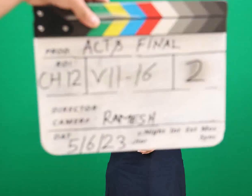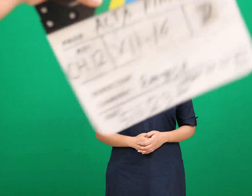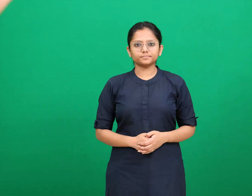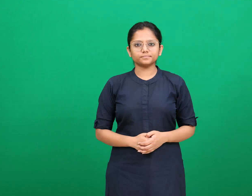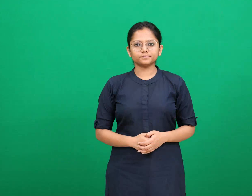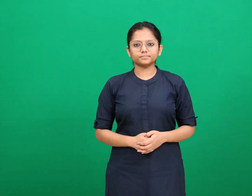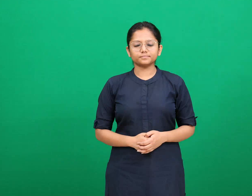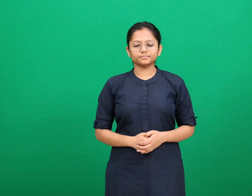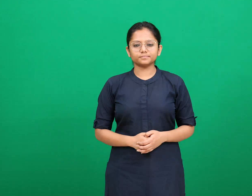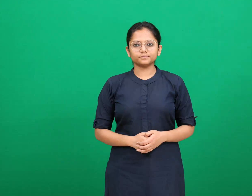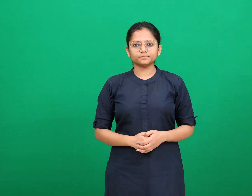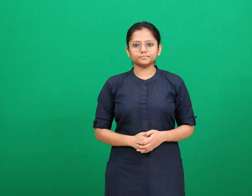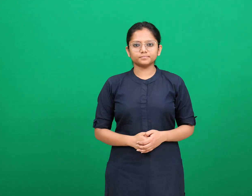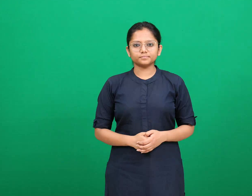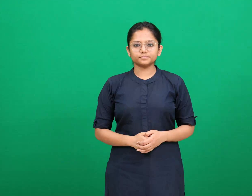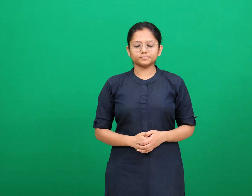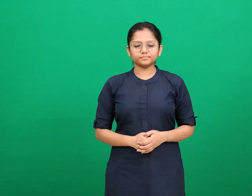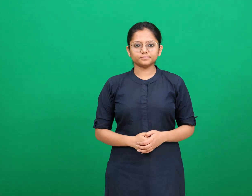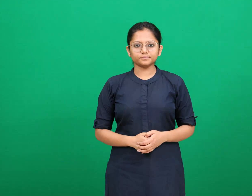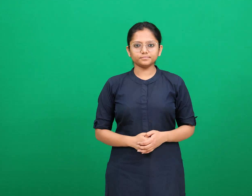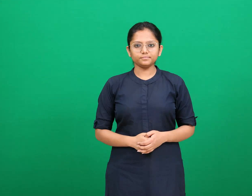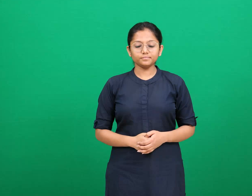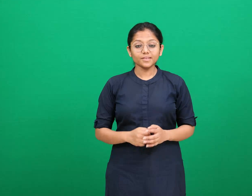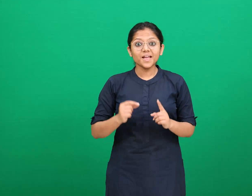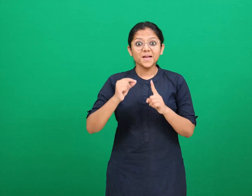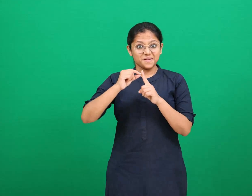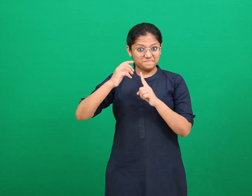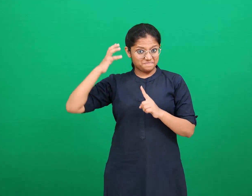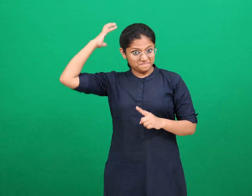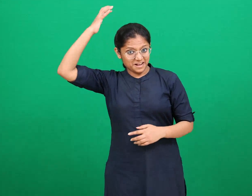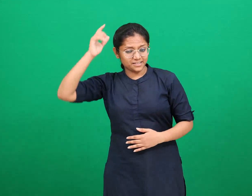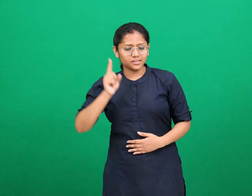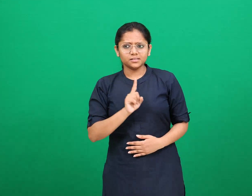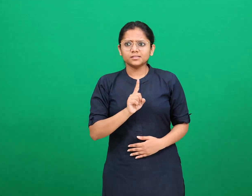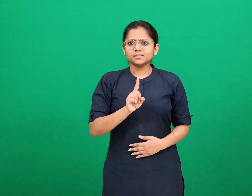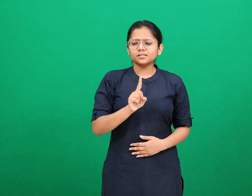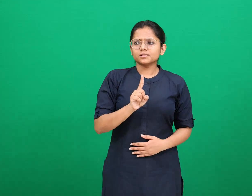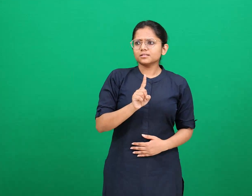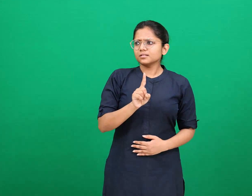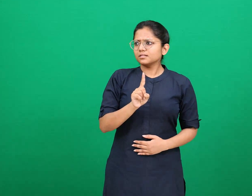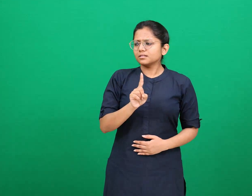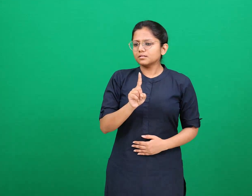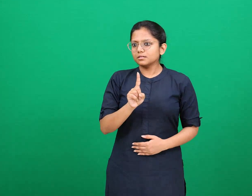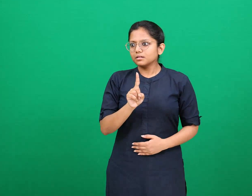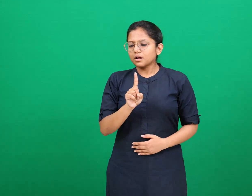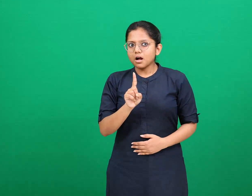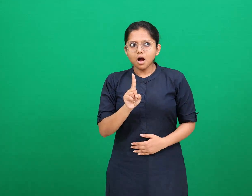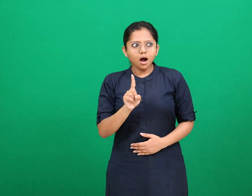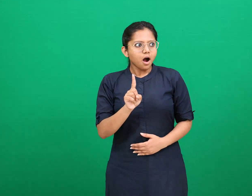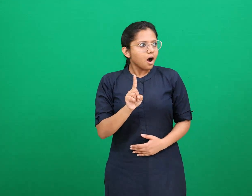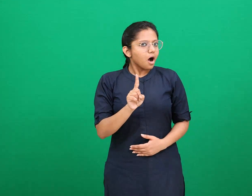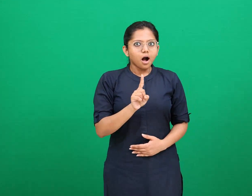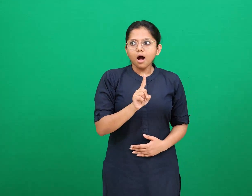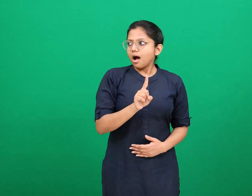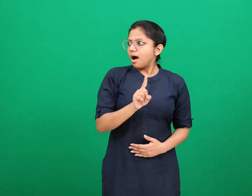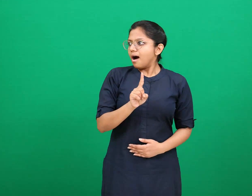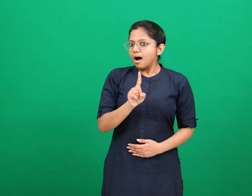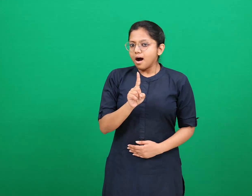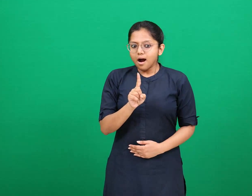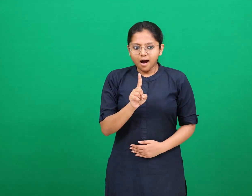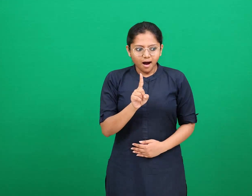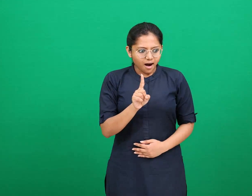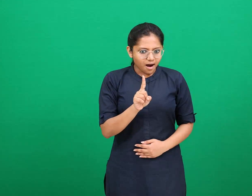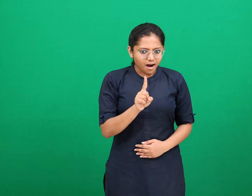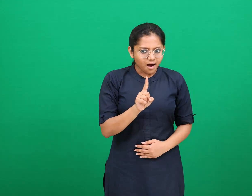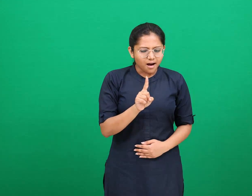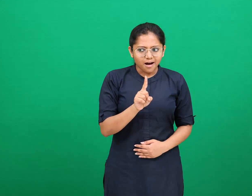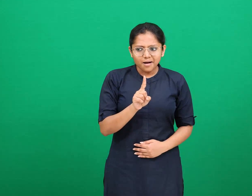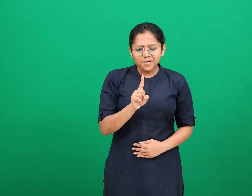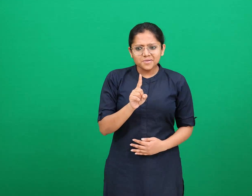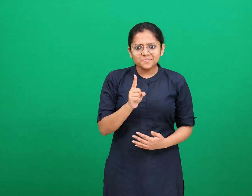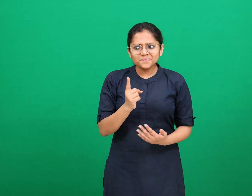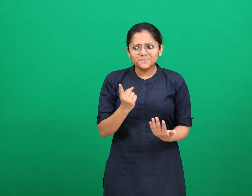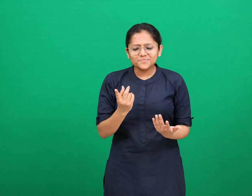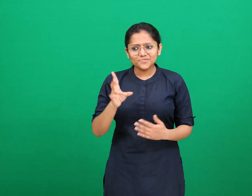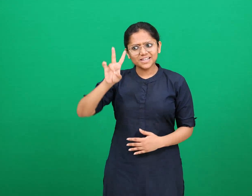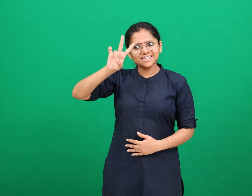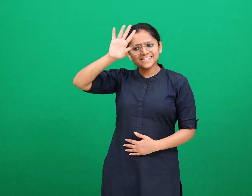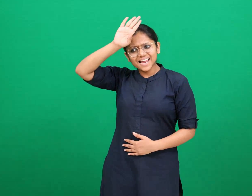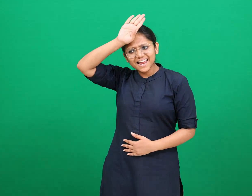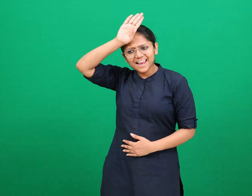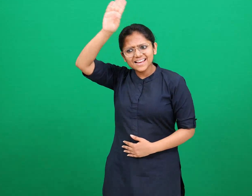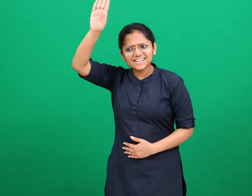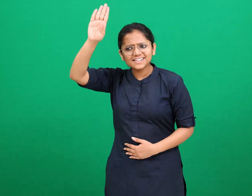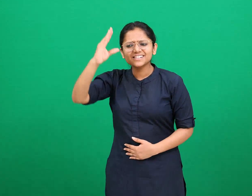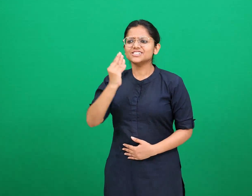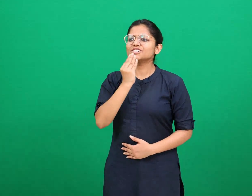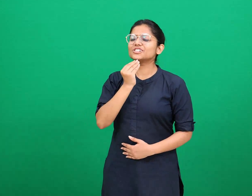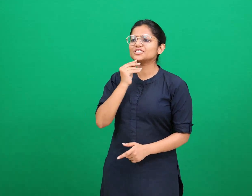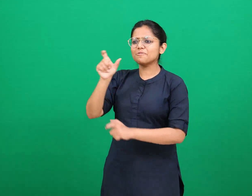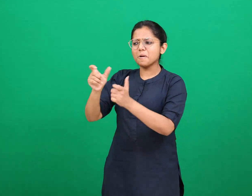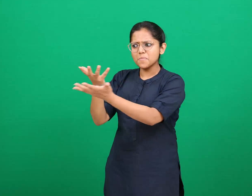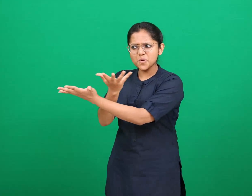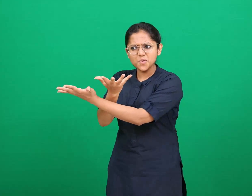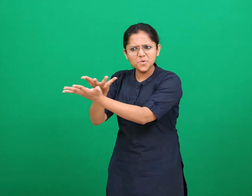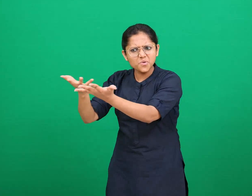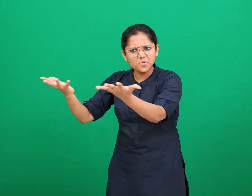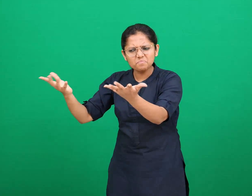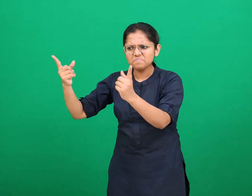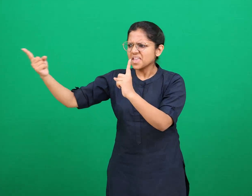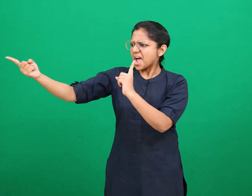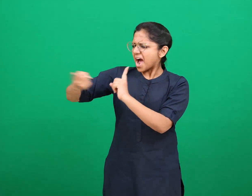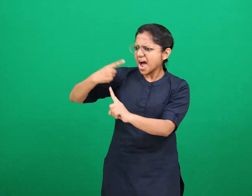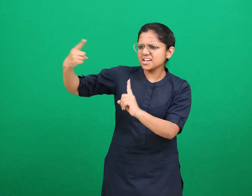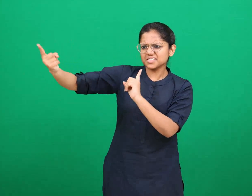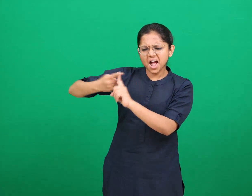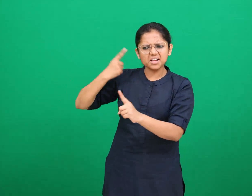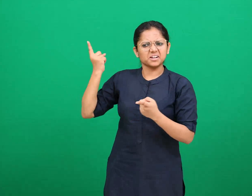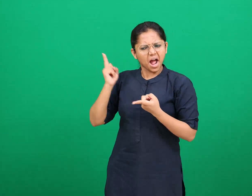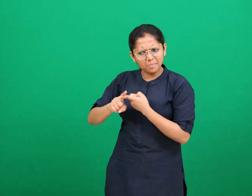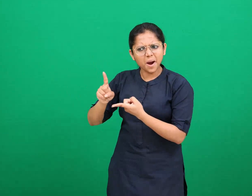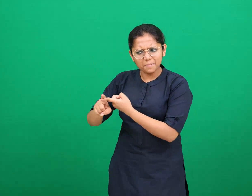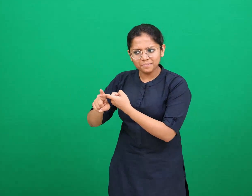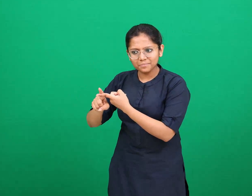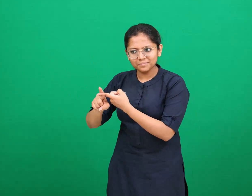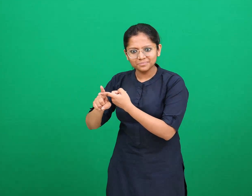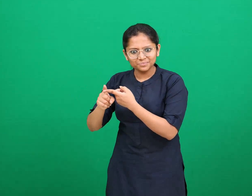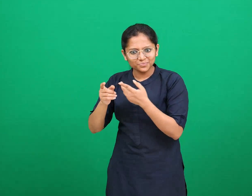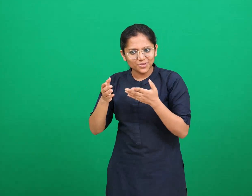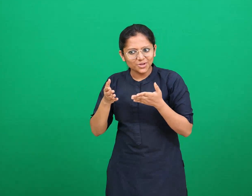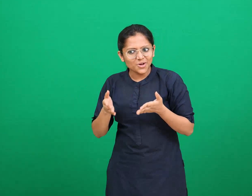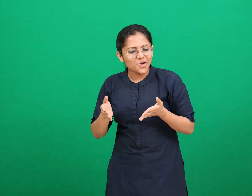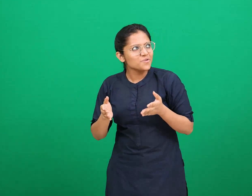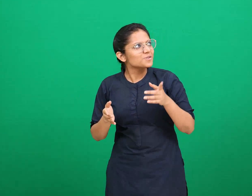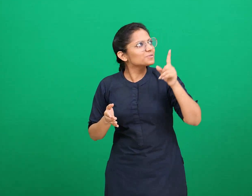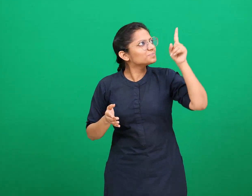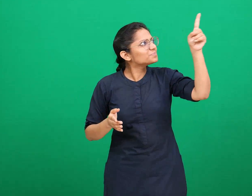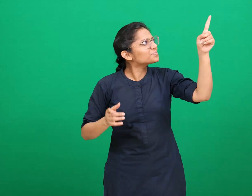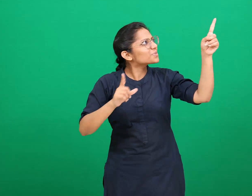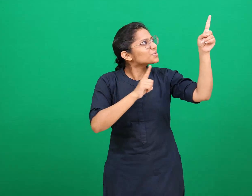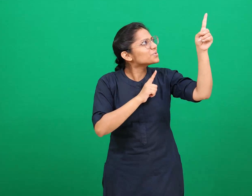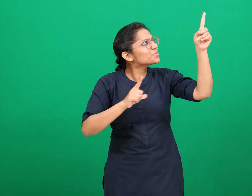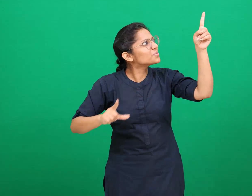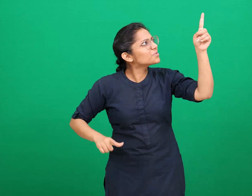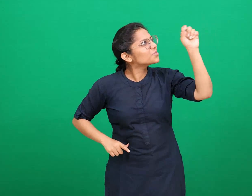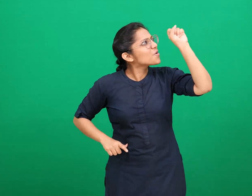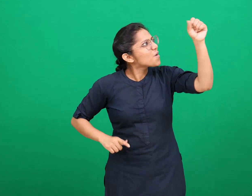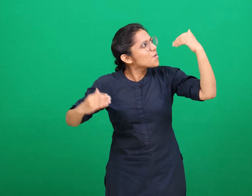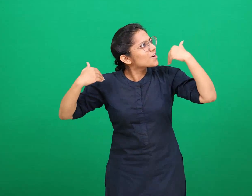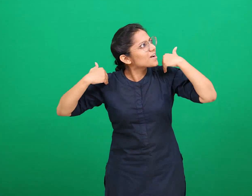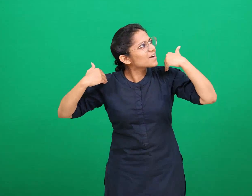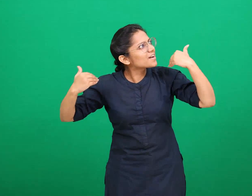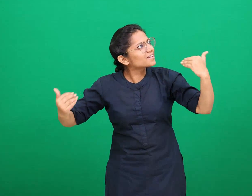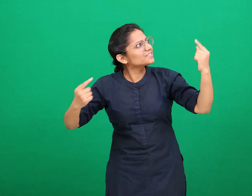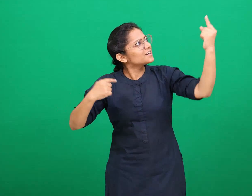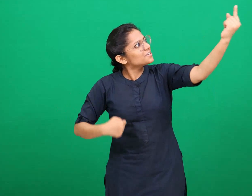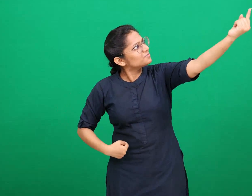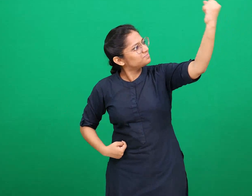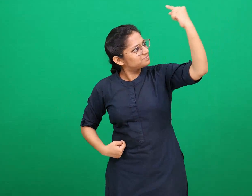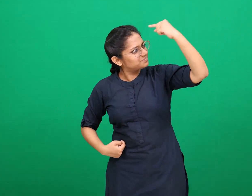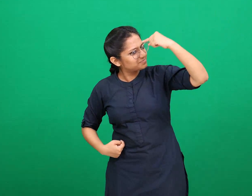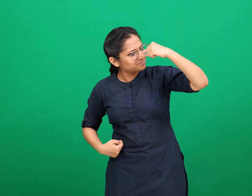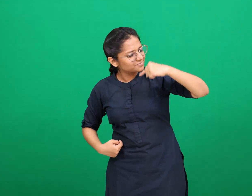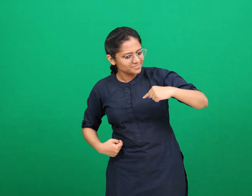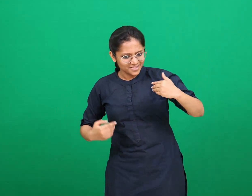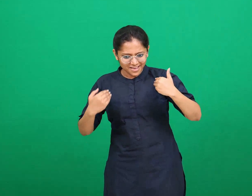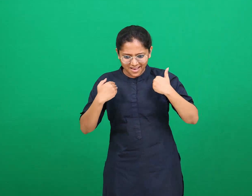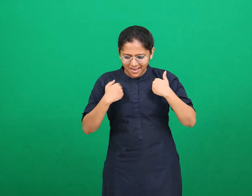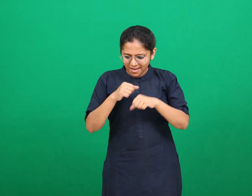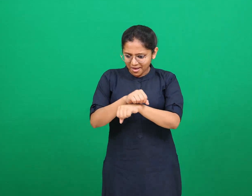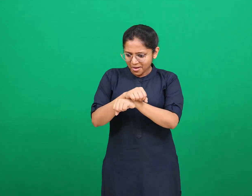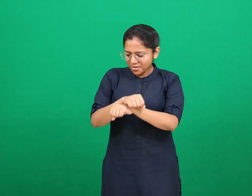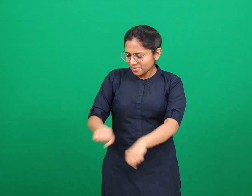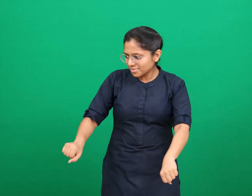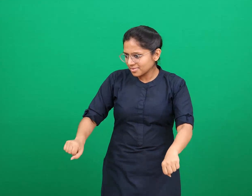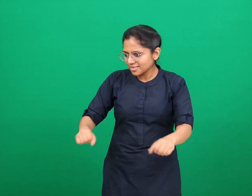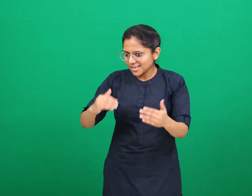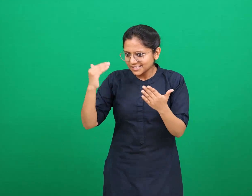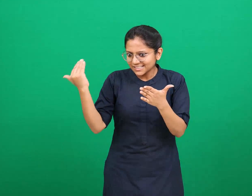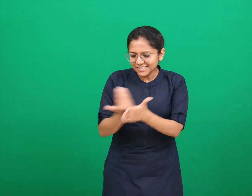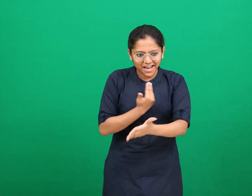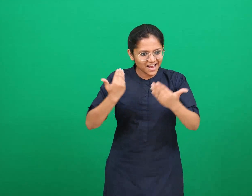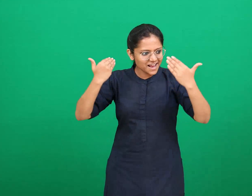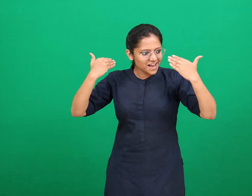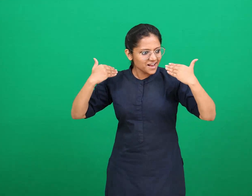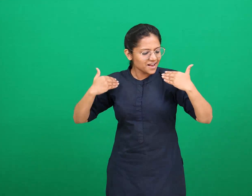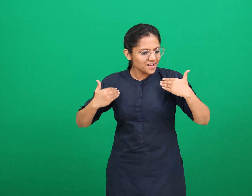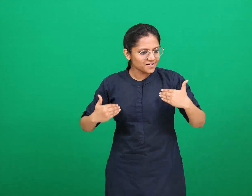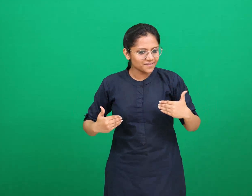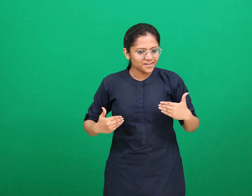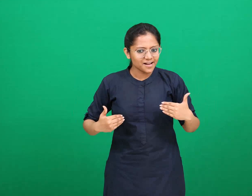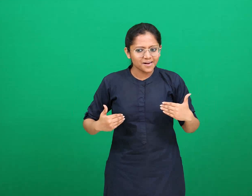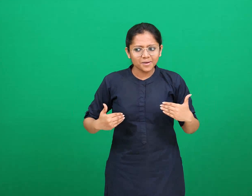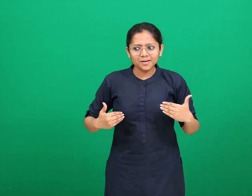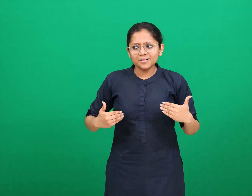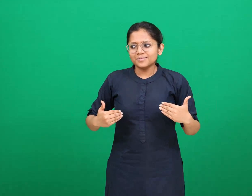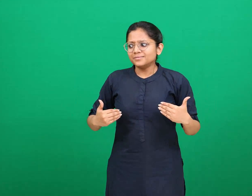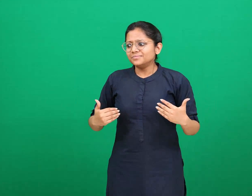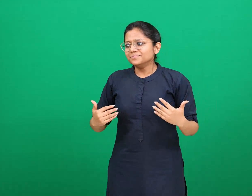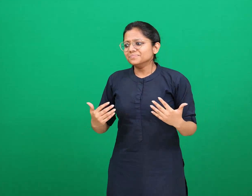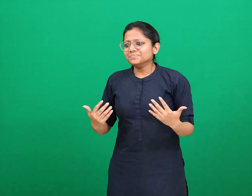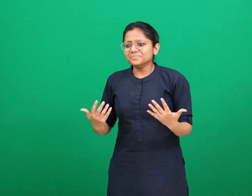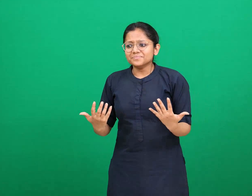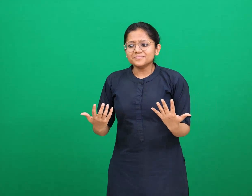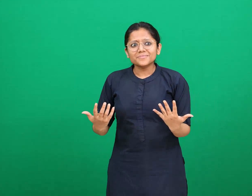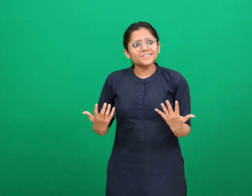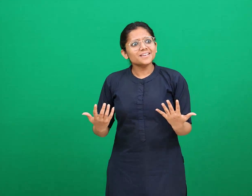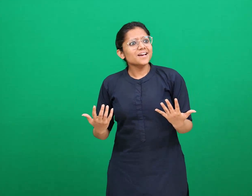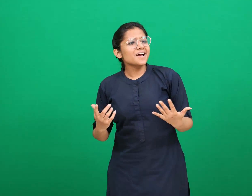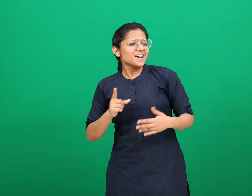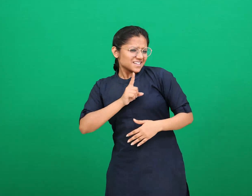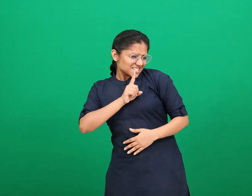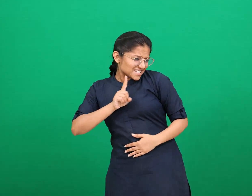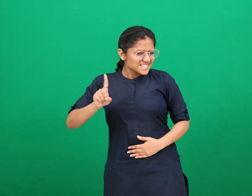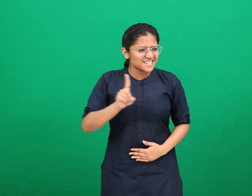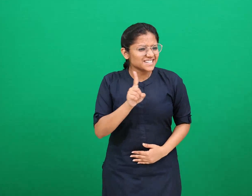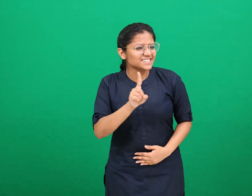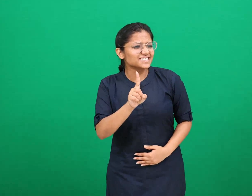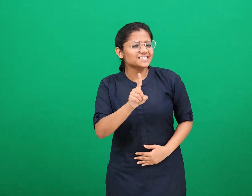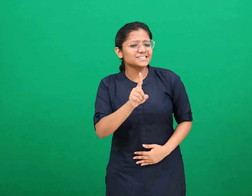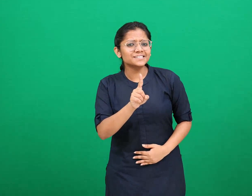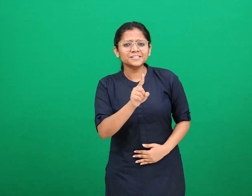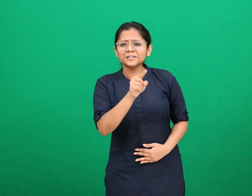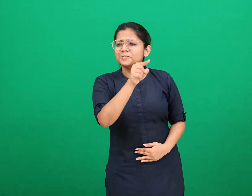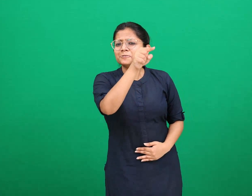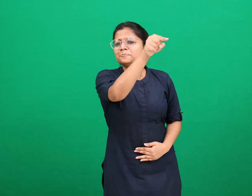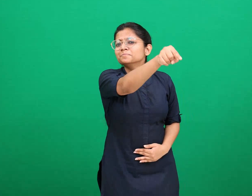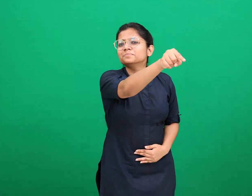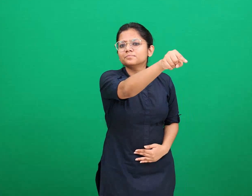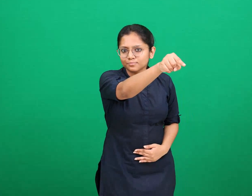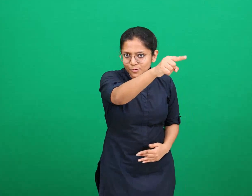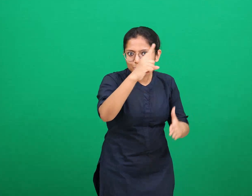Then Peter came to himself and said, "Now I know for sure that the Lord has sent His angel and rescued me from Herod ' s grasp and from everything the Jewish people were anticipating."